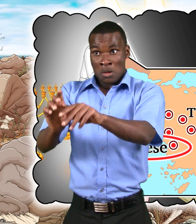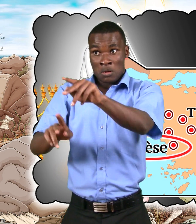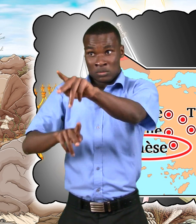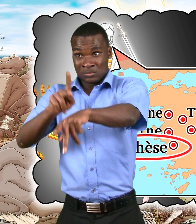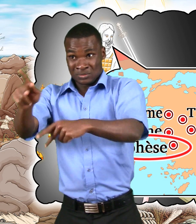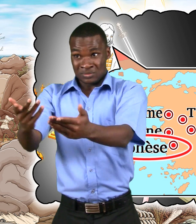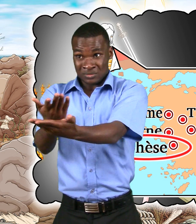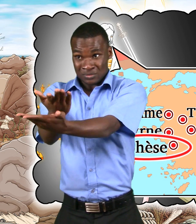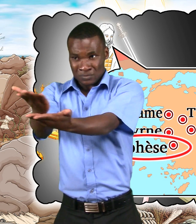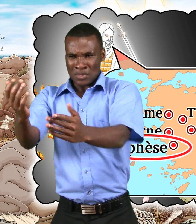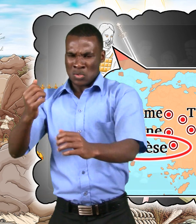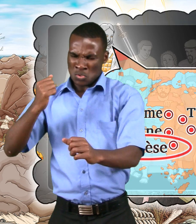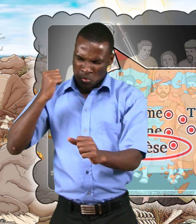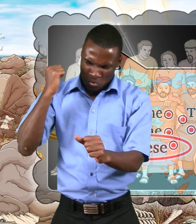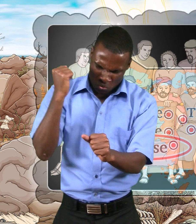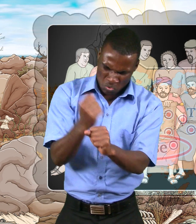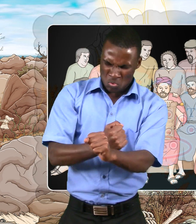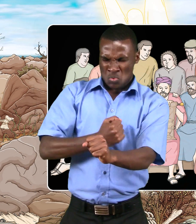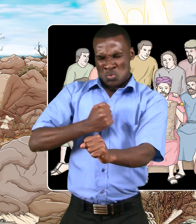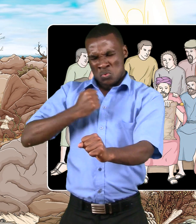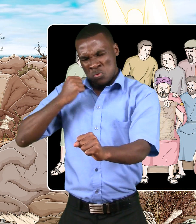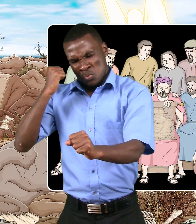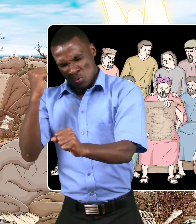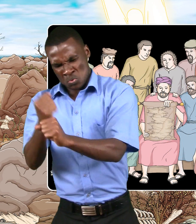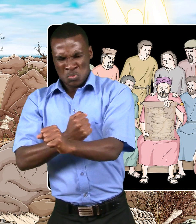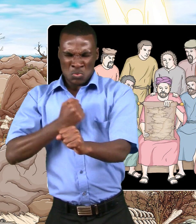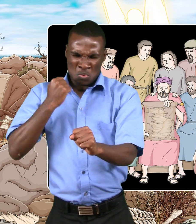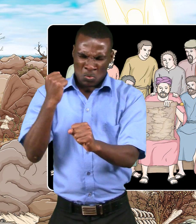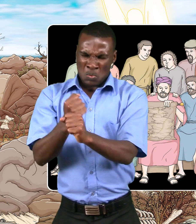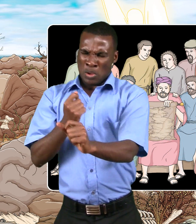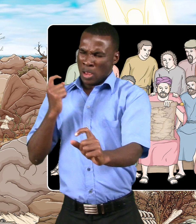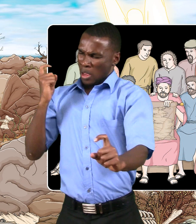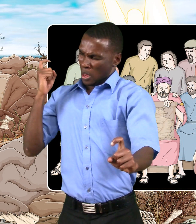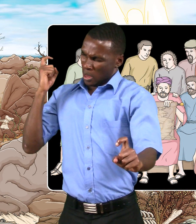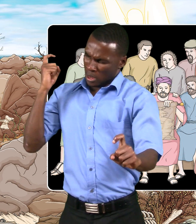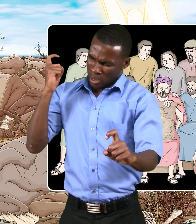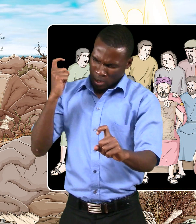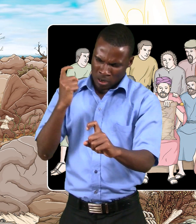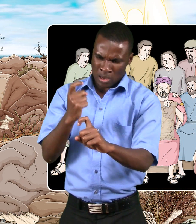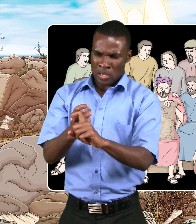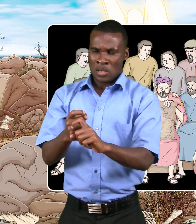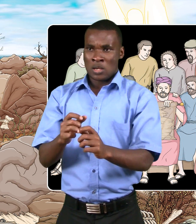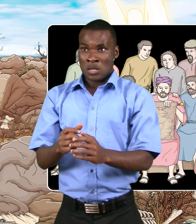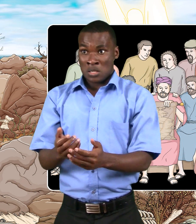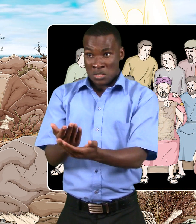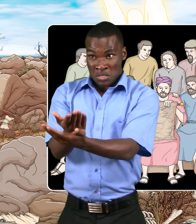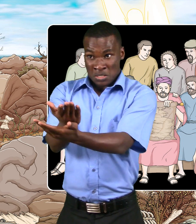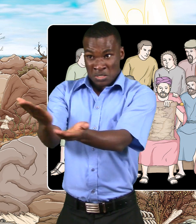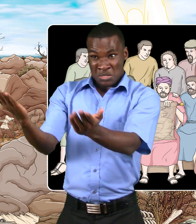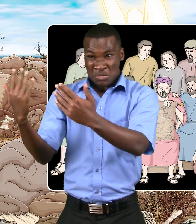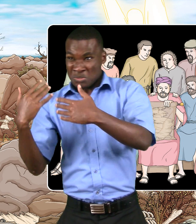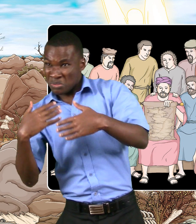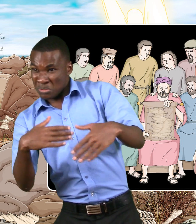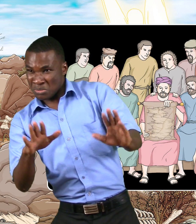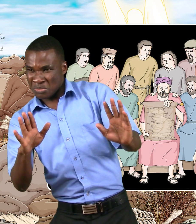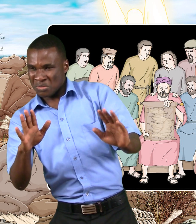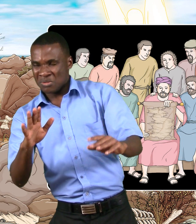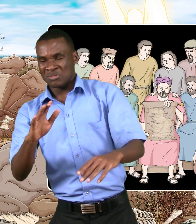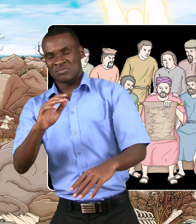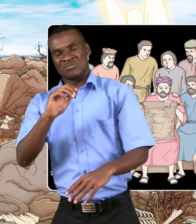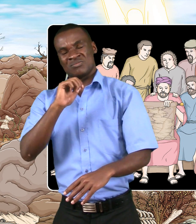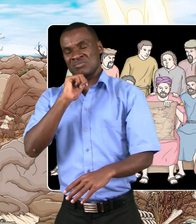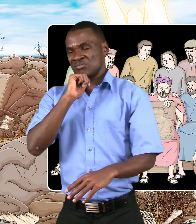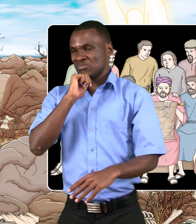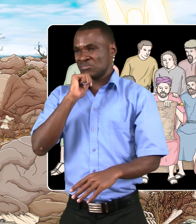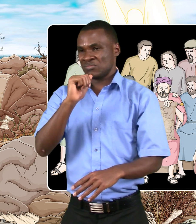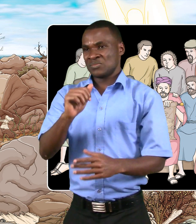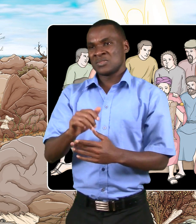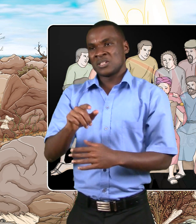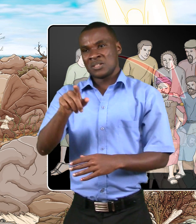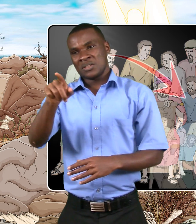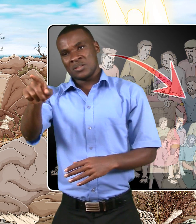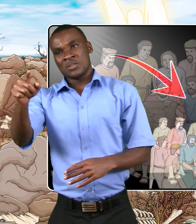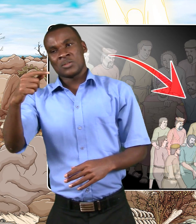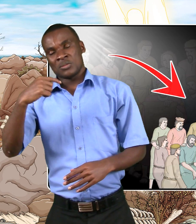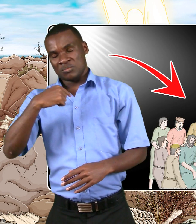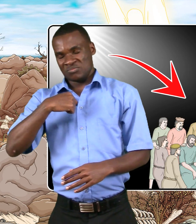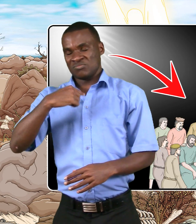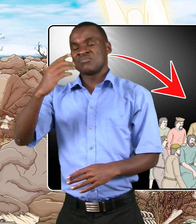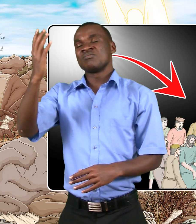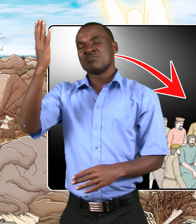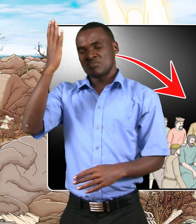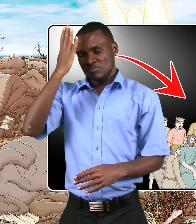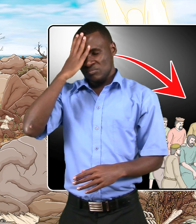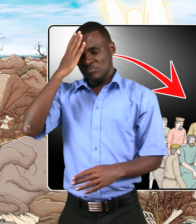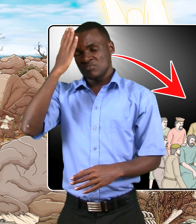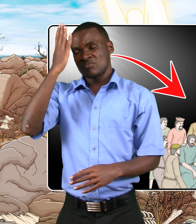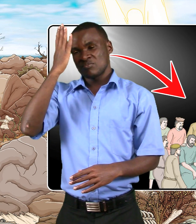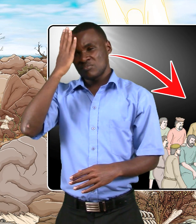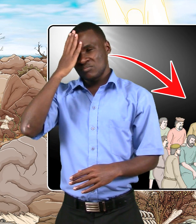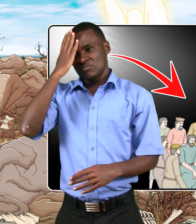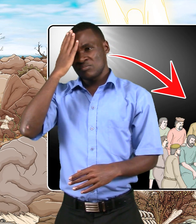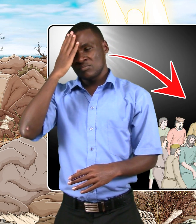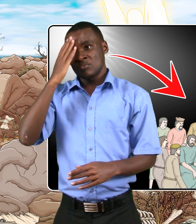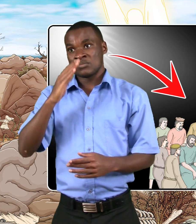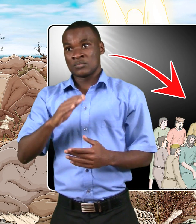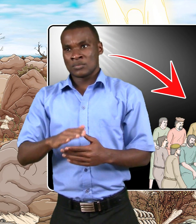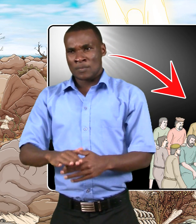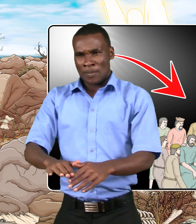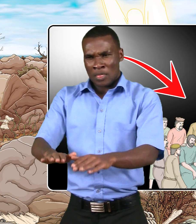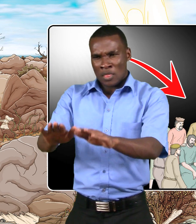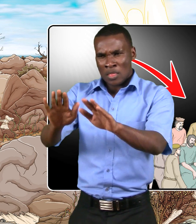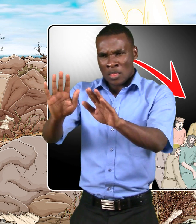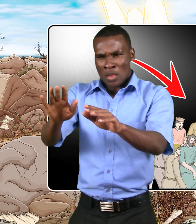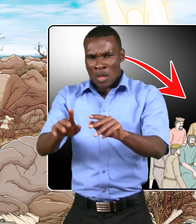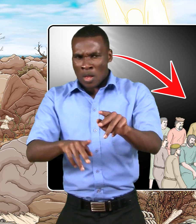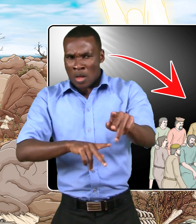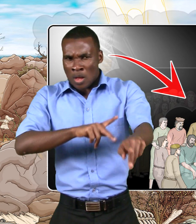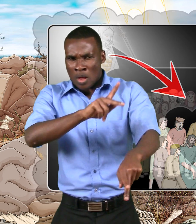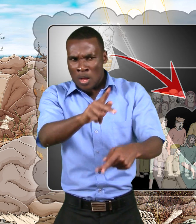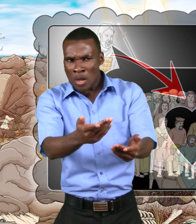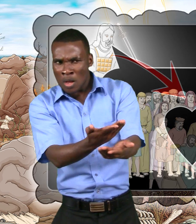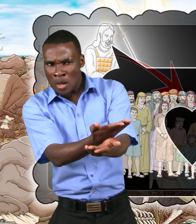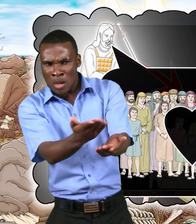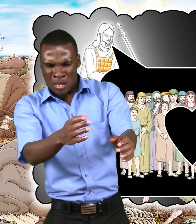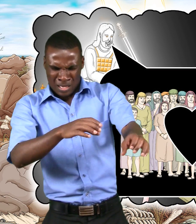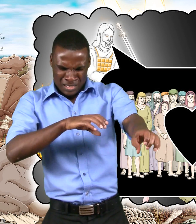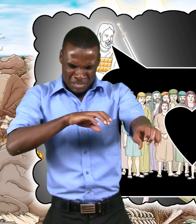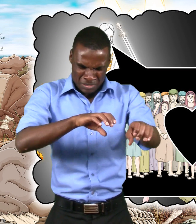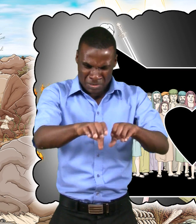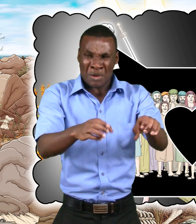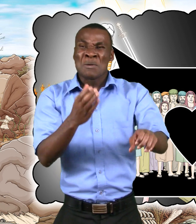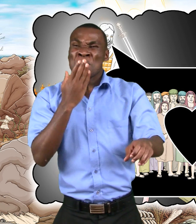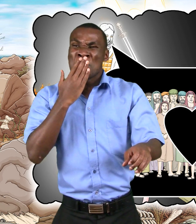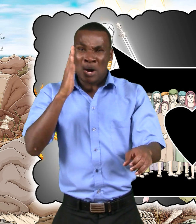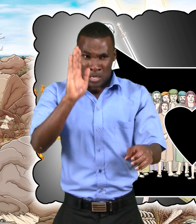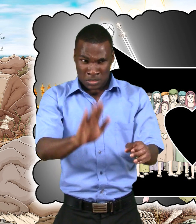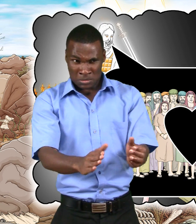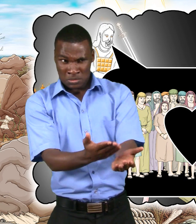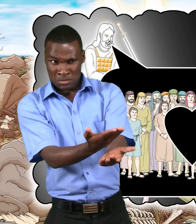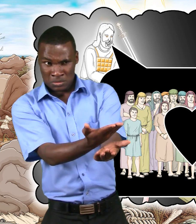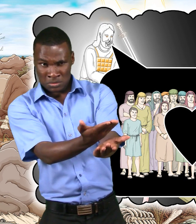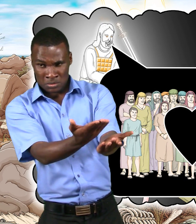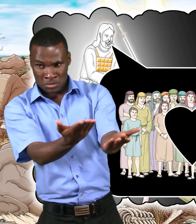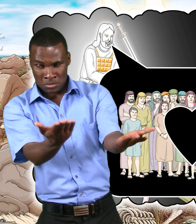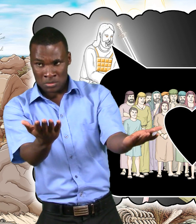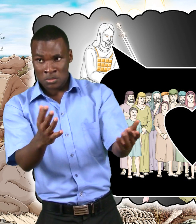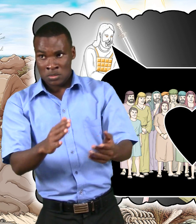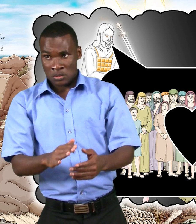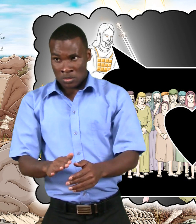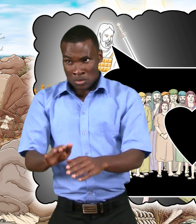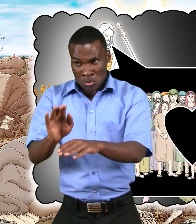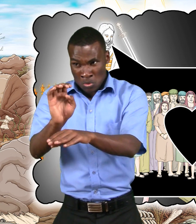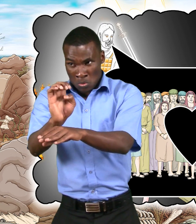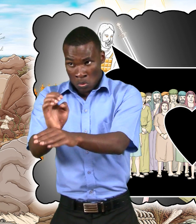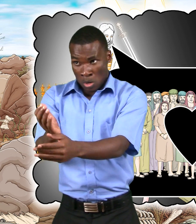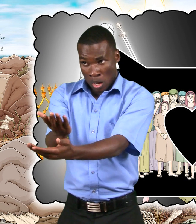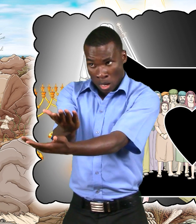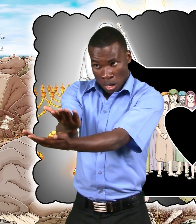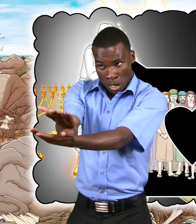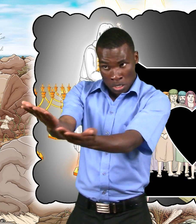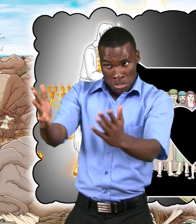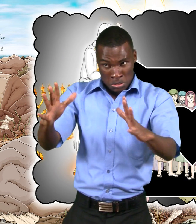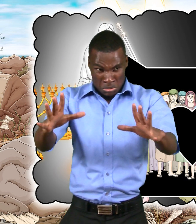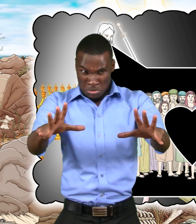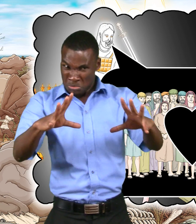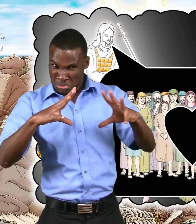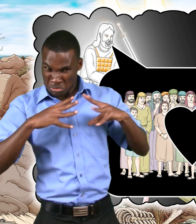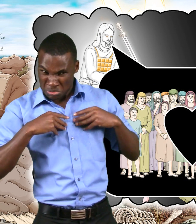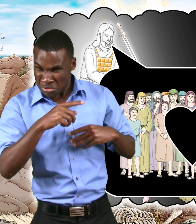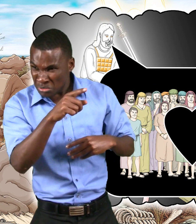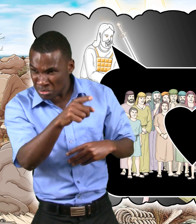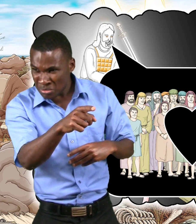I know your deeds, your labor, and your perseverance.